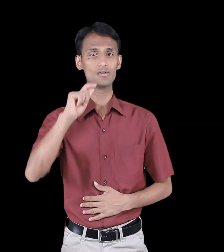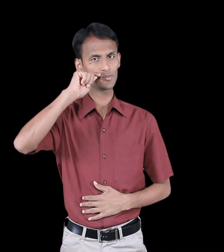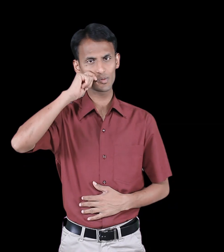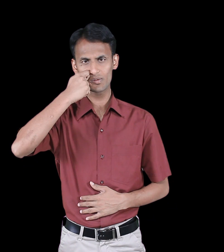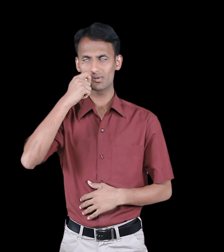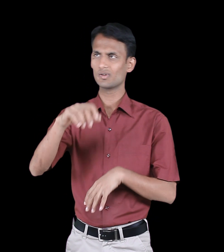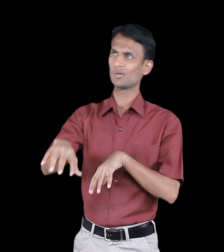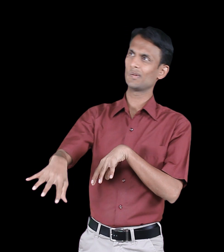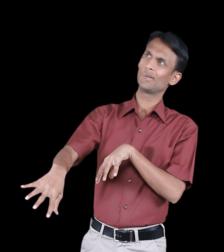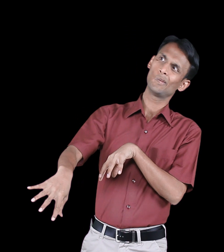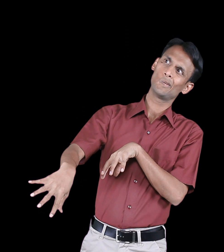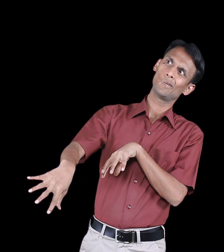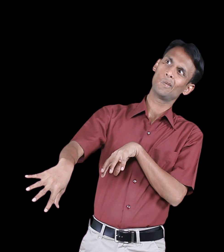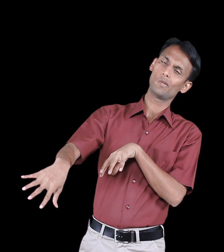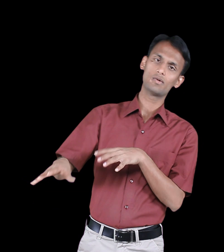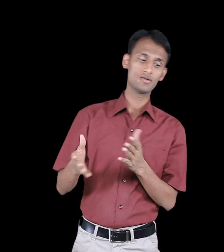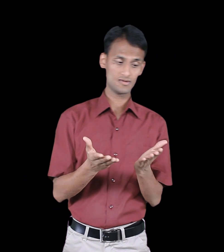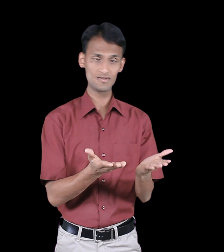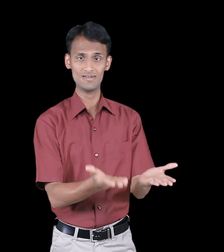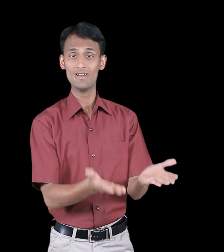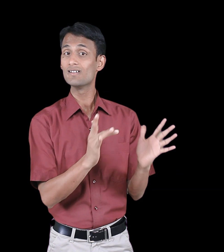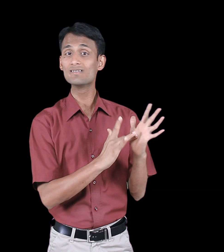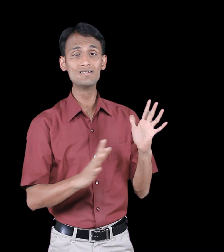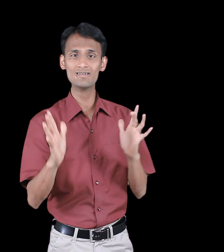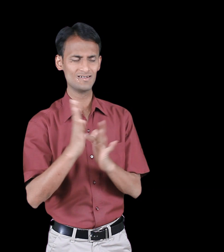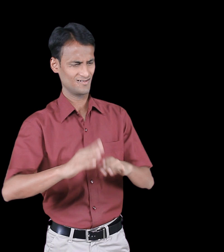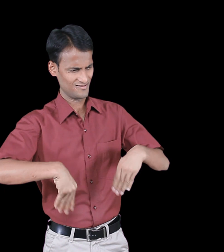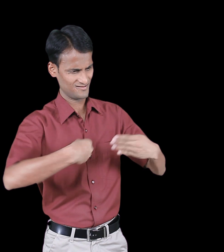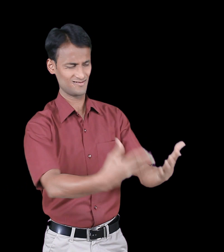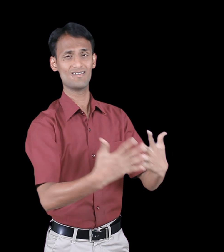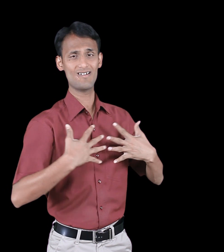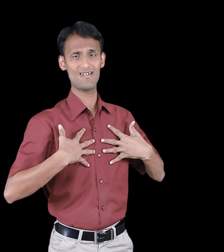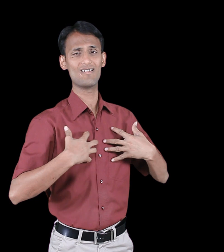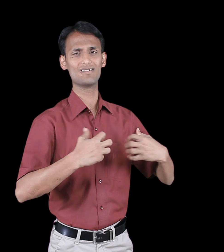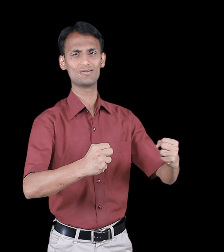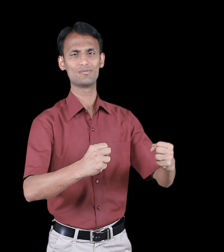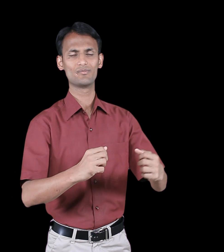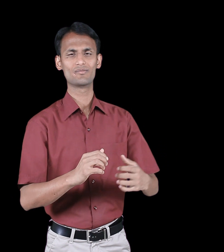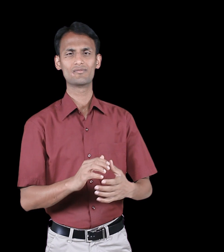Jesus heals a paralytic man